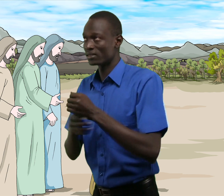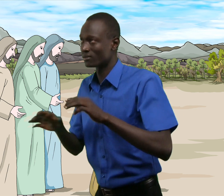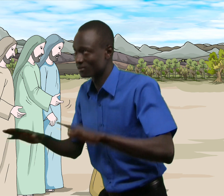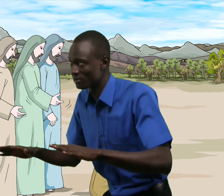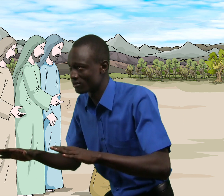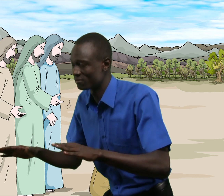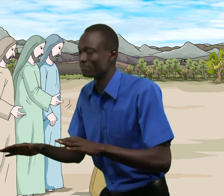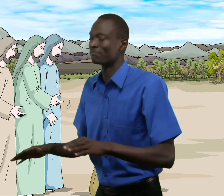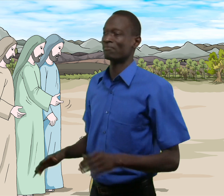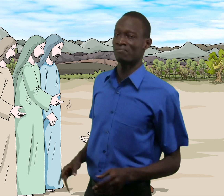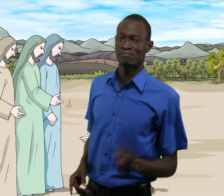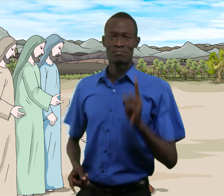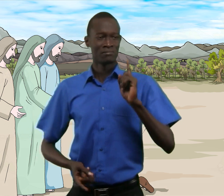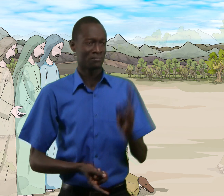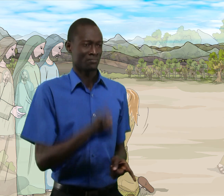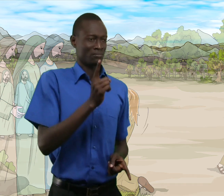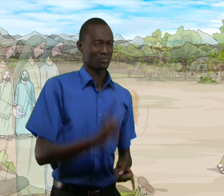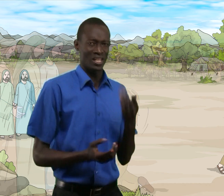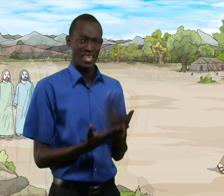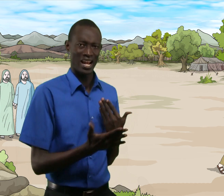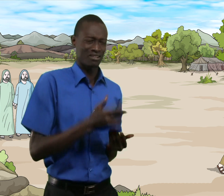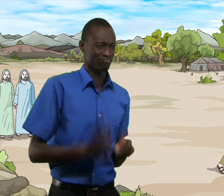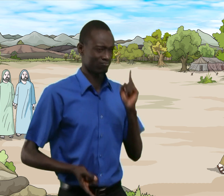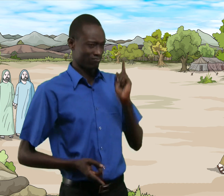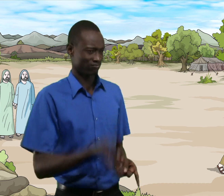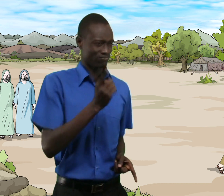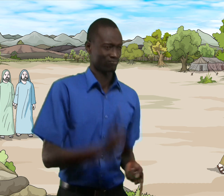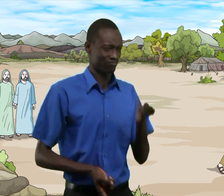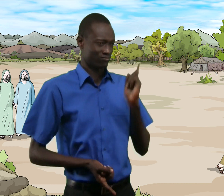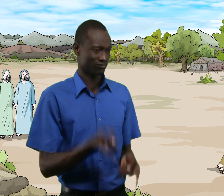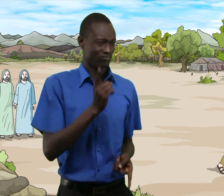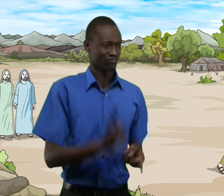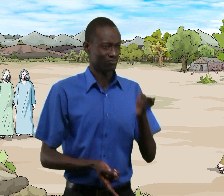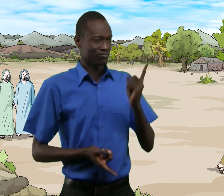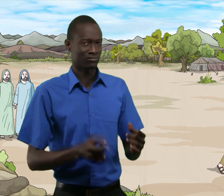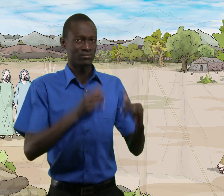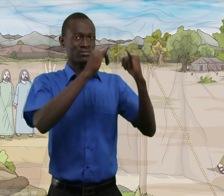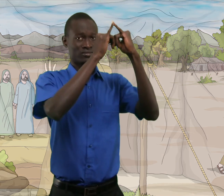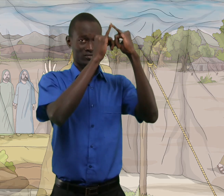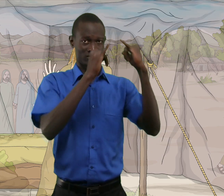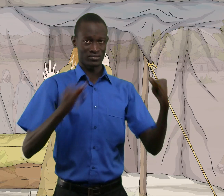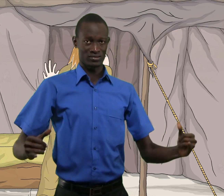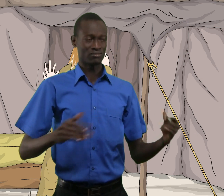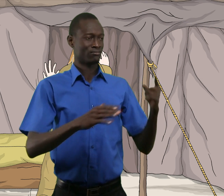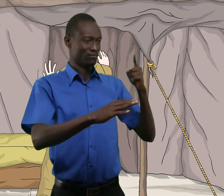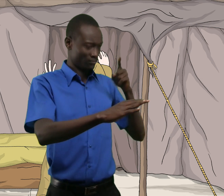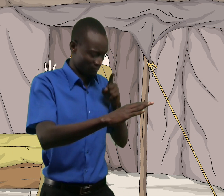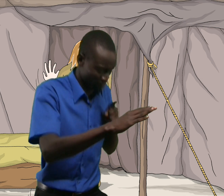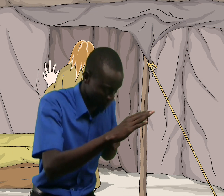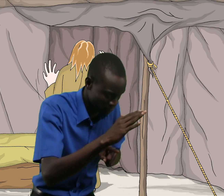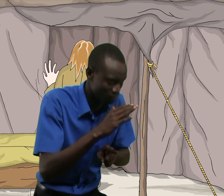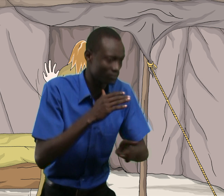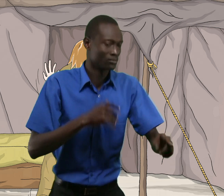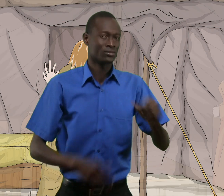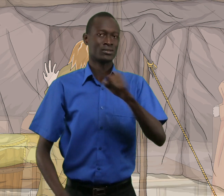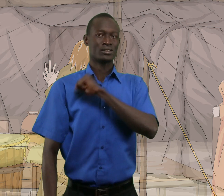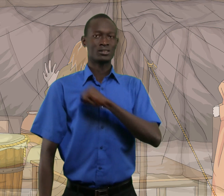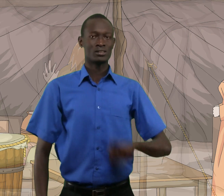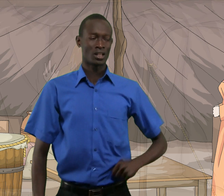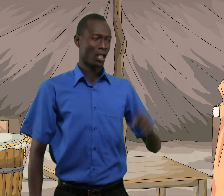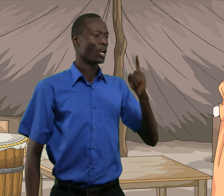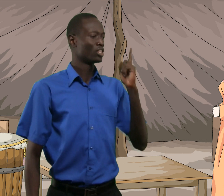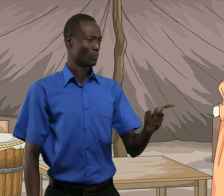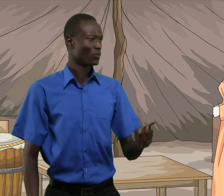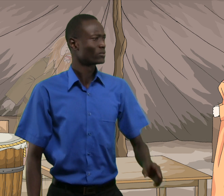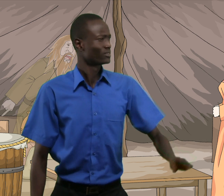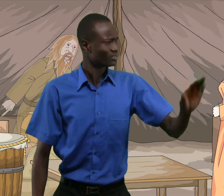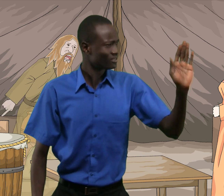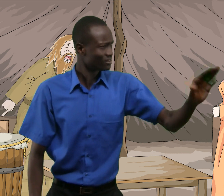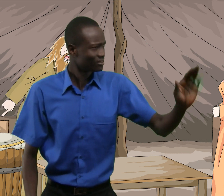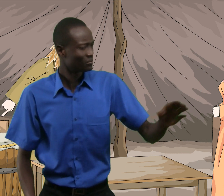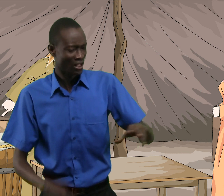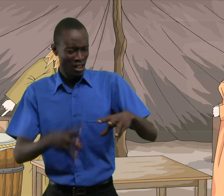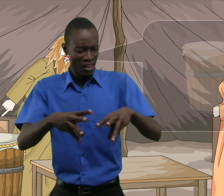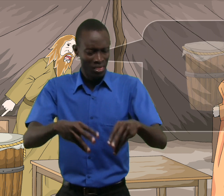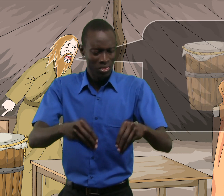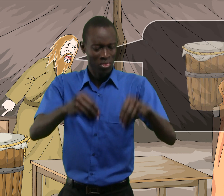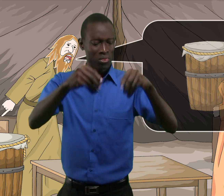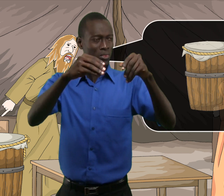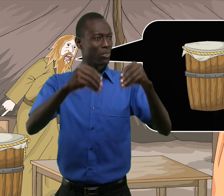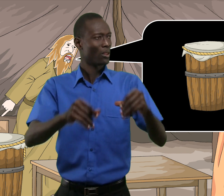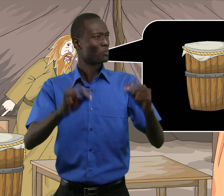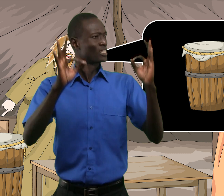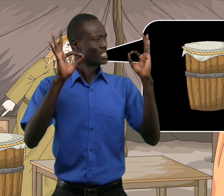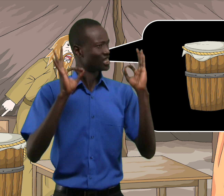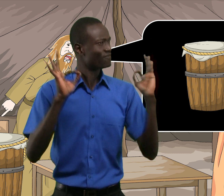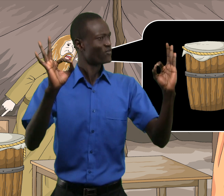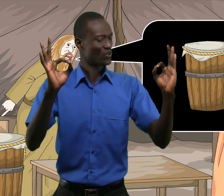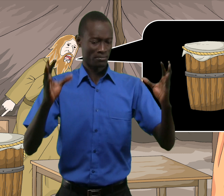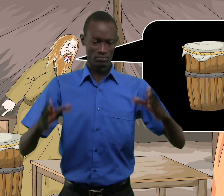So Abraham hurried into the tent and said to Sarah, “Quick!